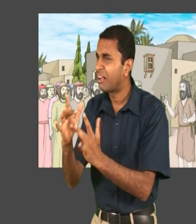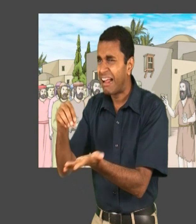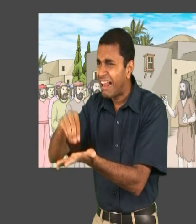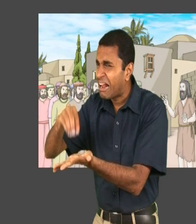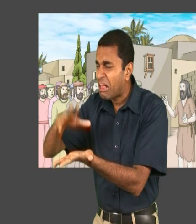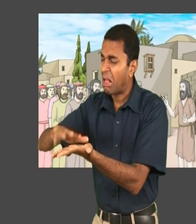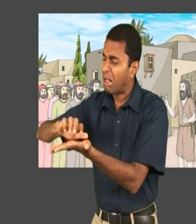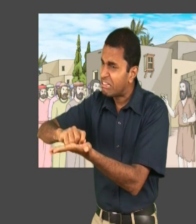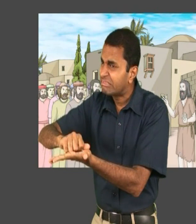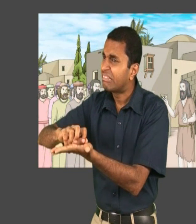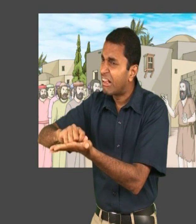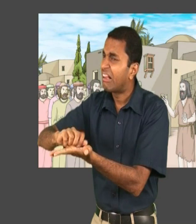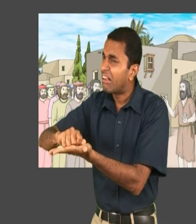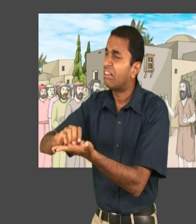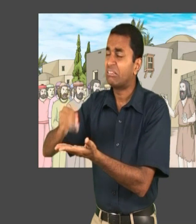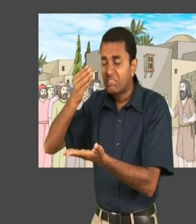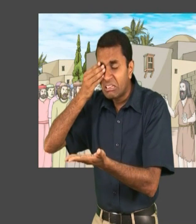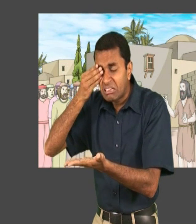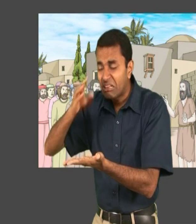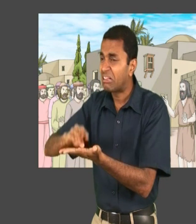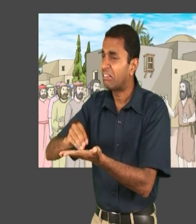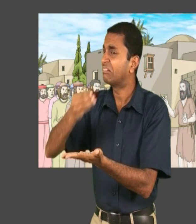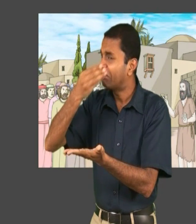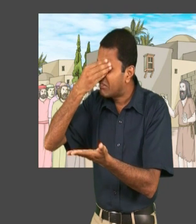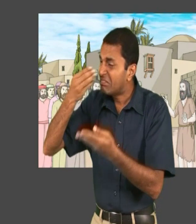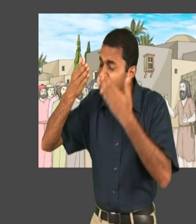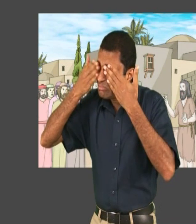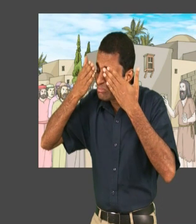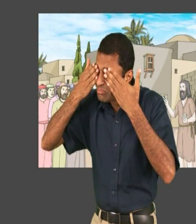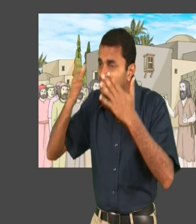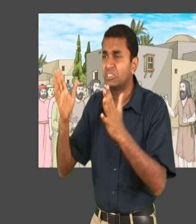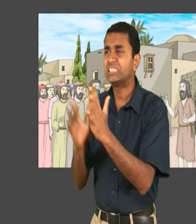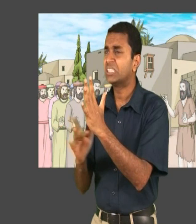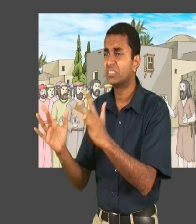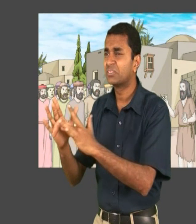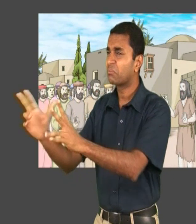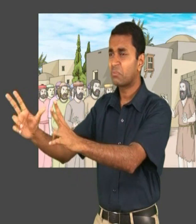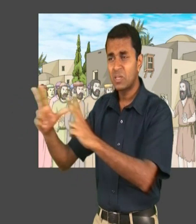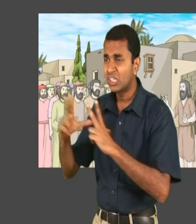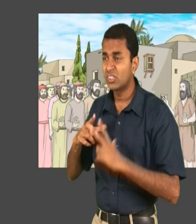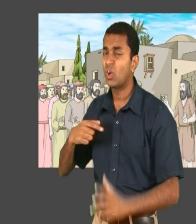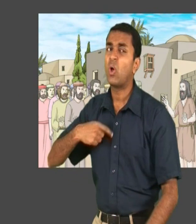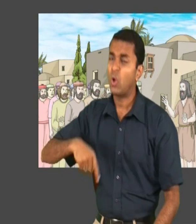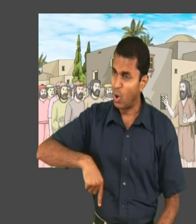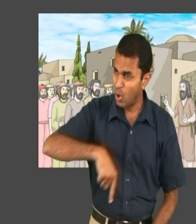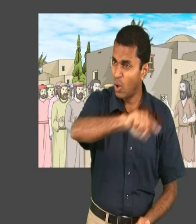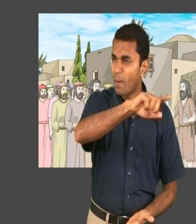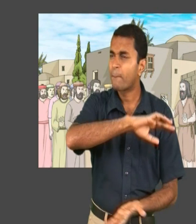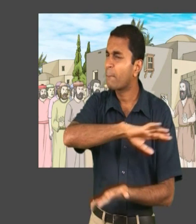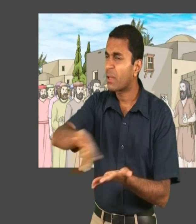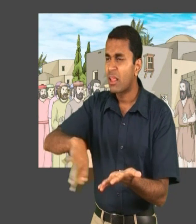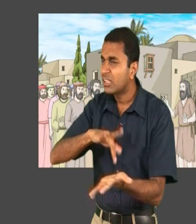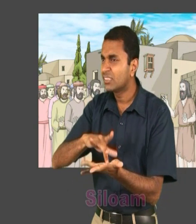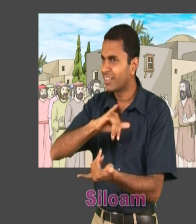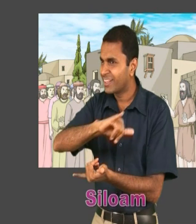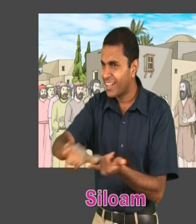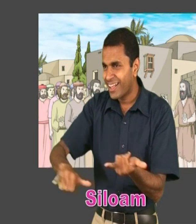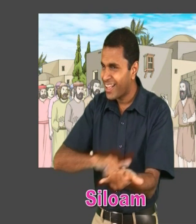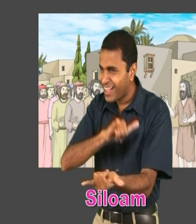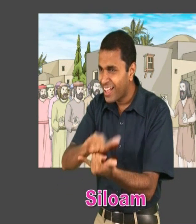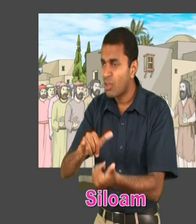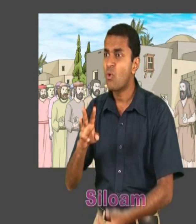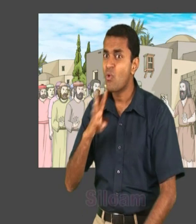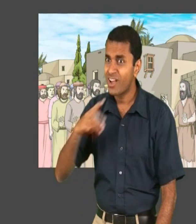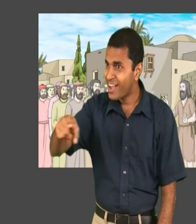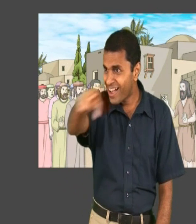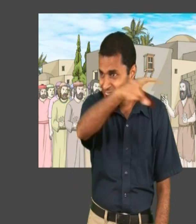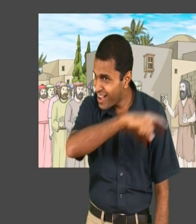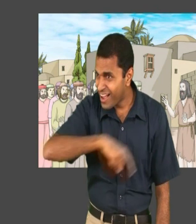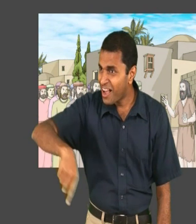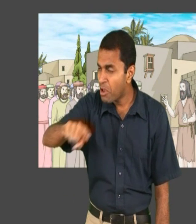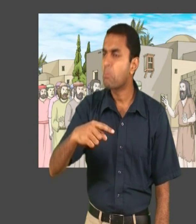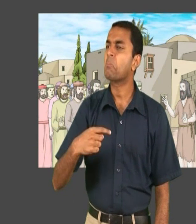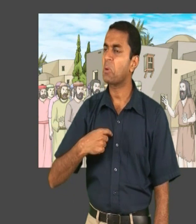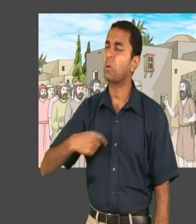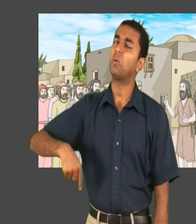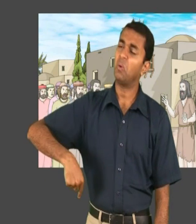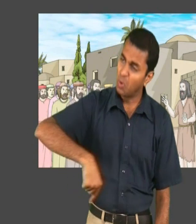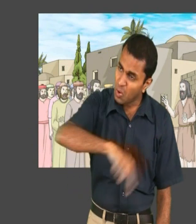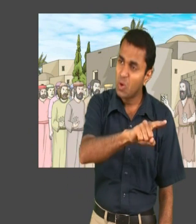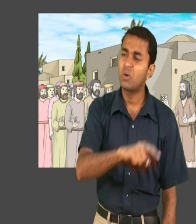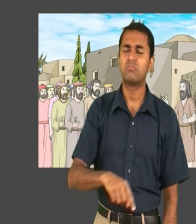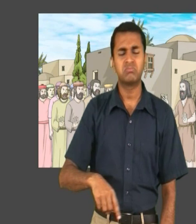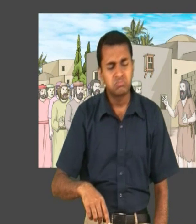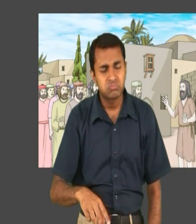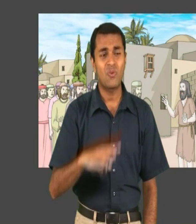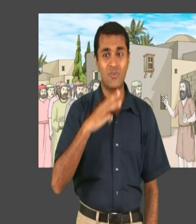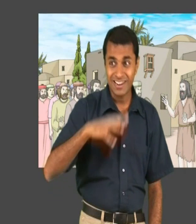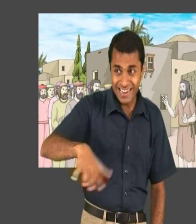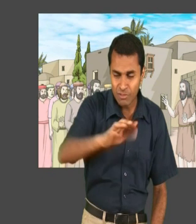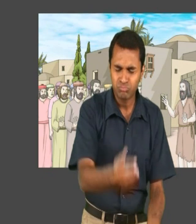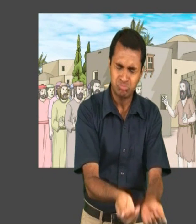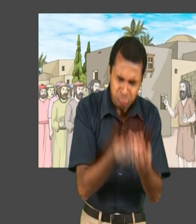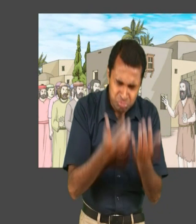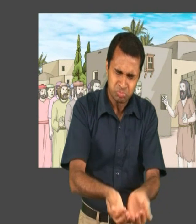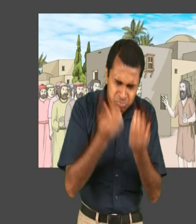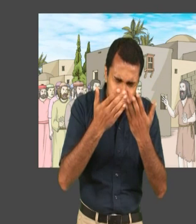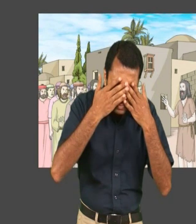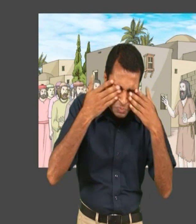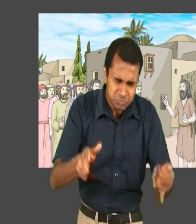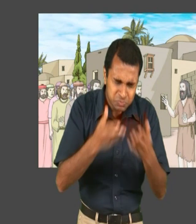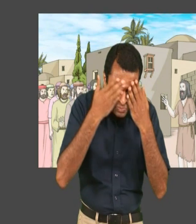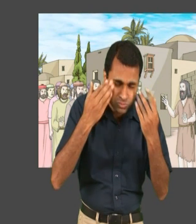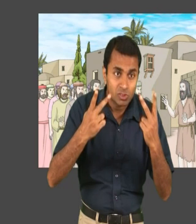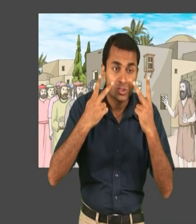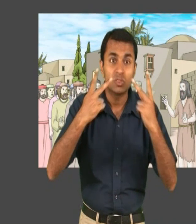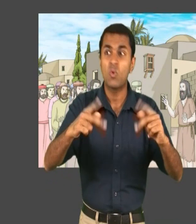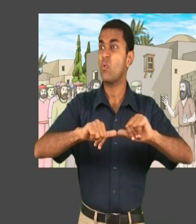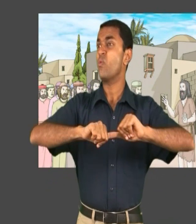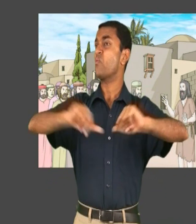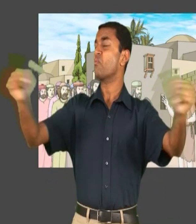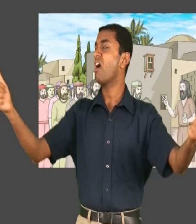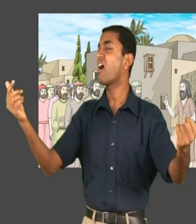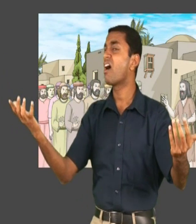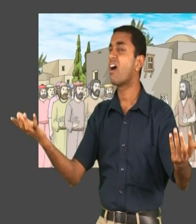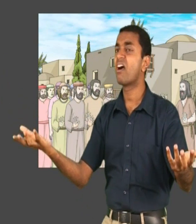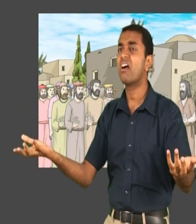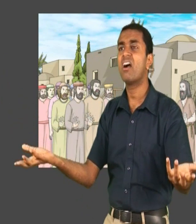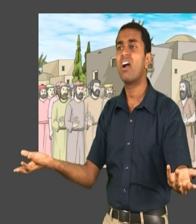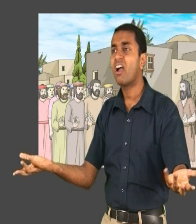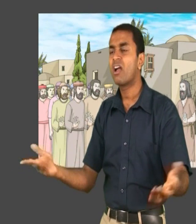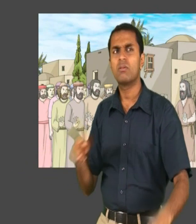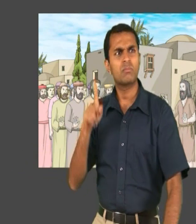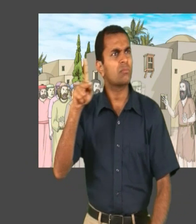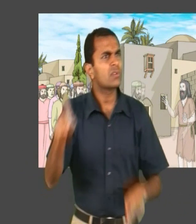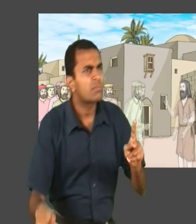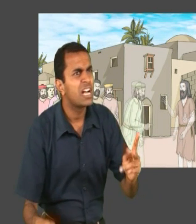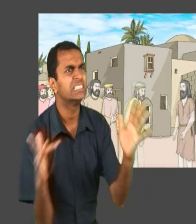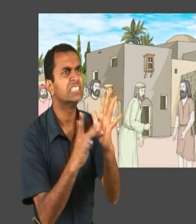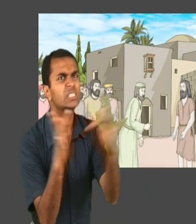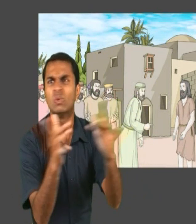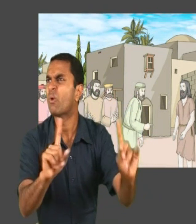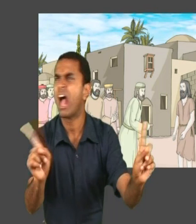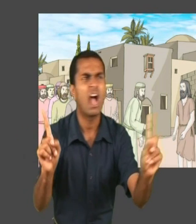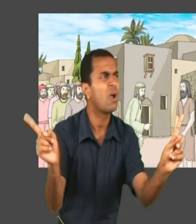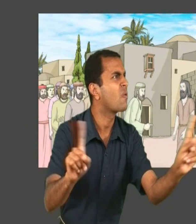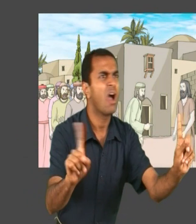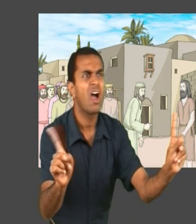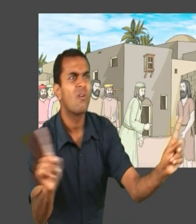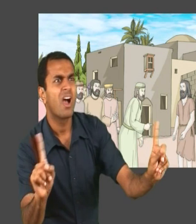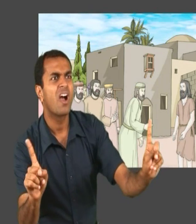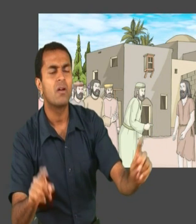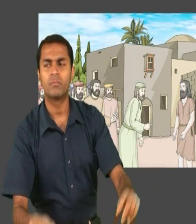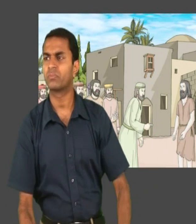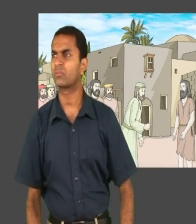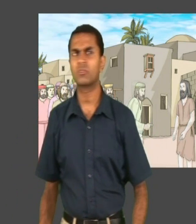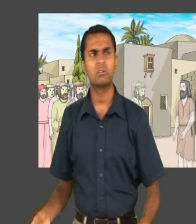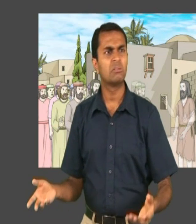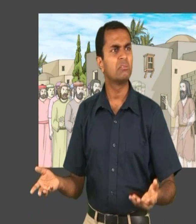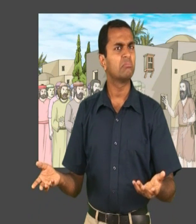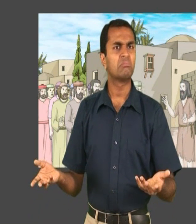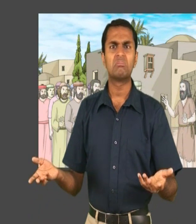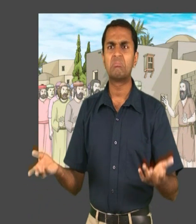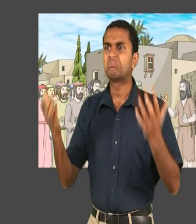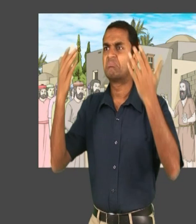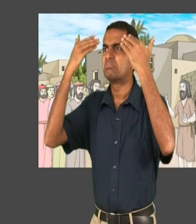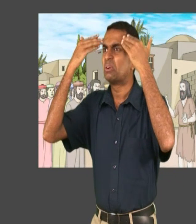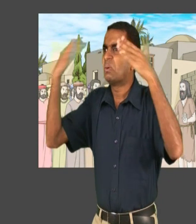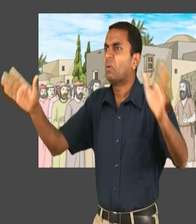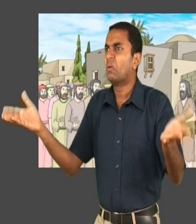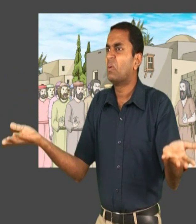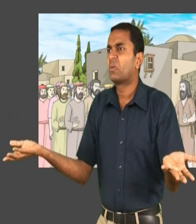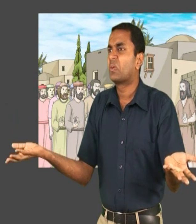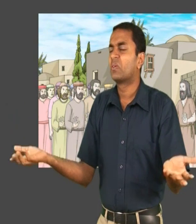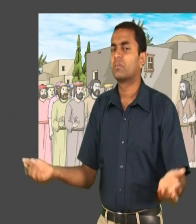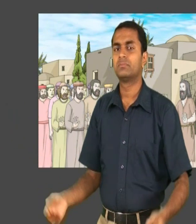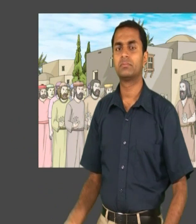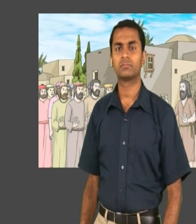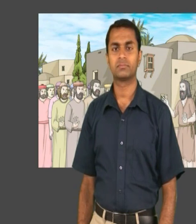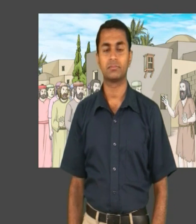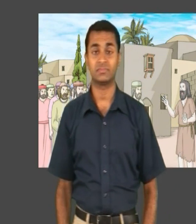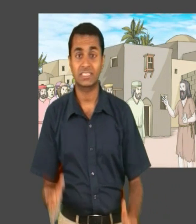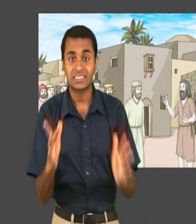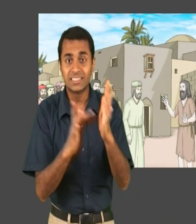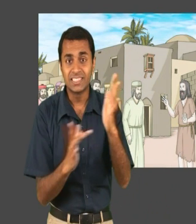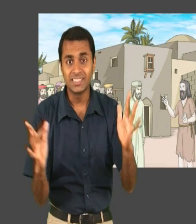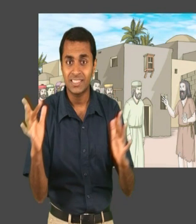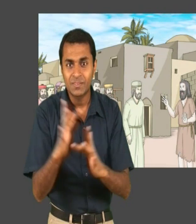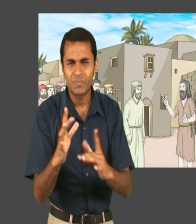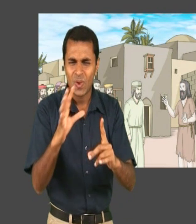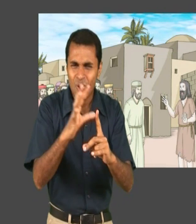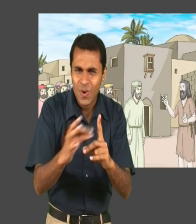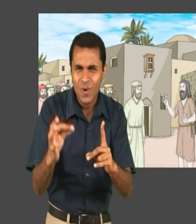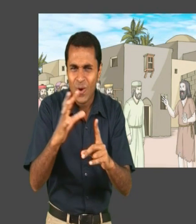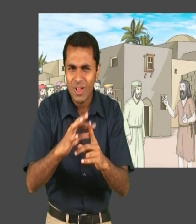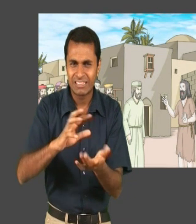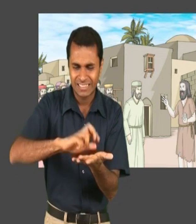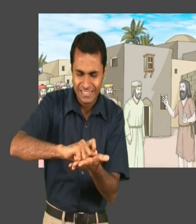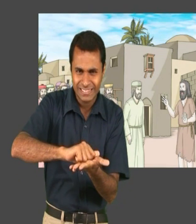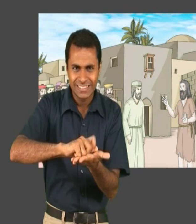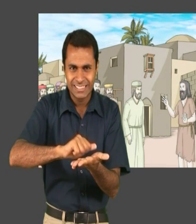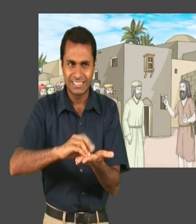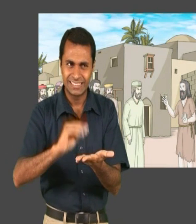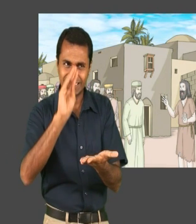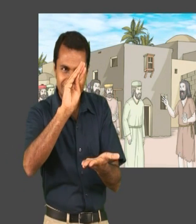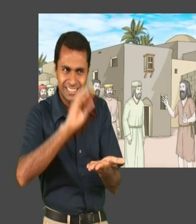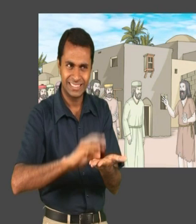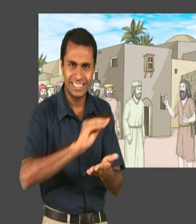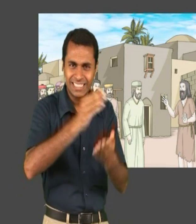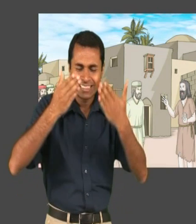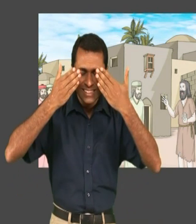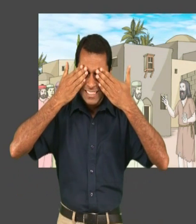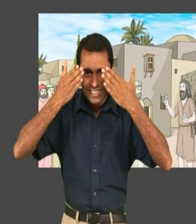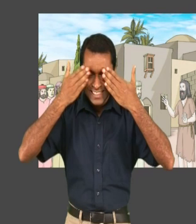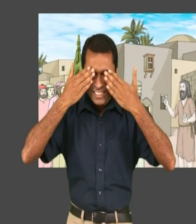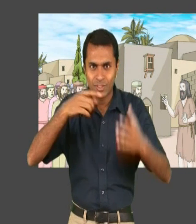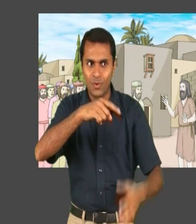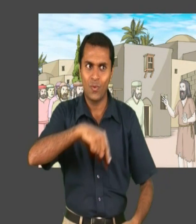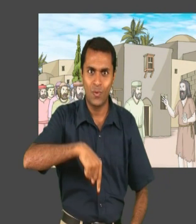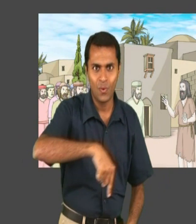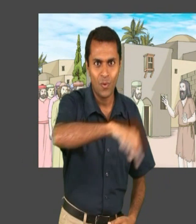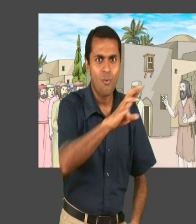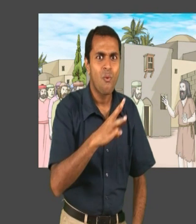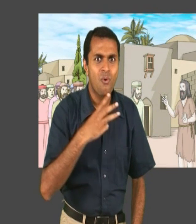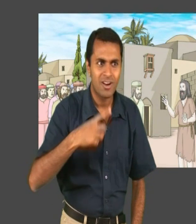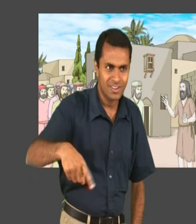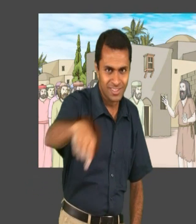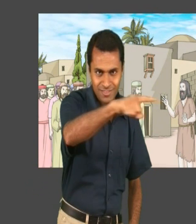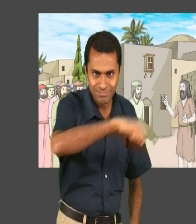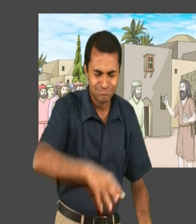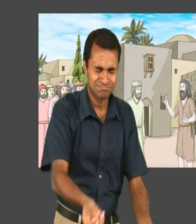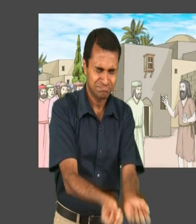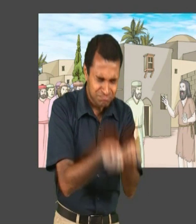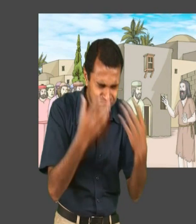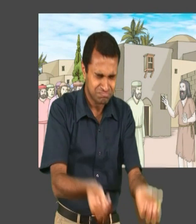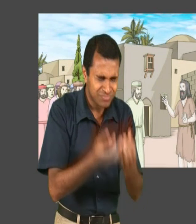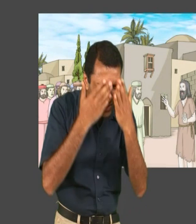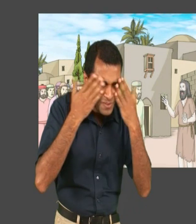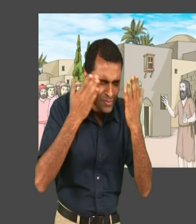He answered, “The man they call Jesus made some mud and anointed my eyes, and He told me to go to Siloam and wash.